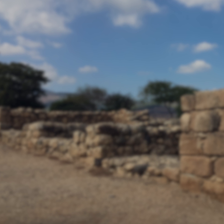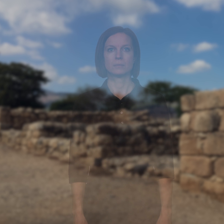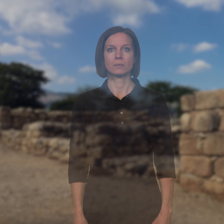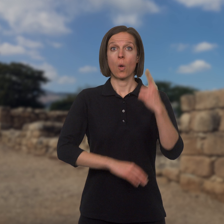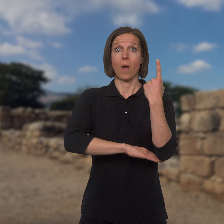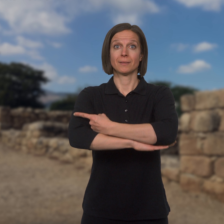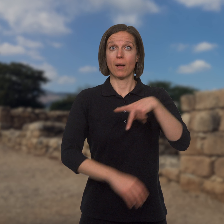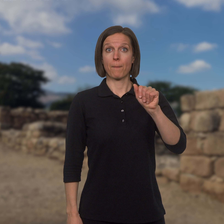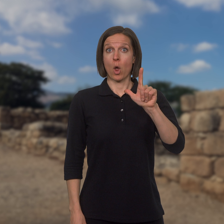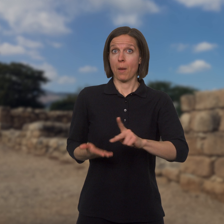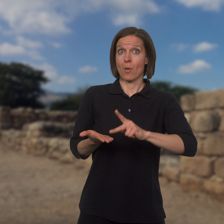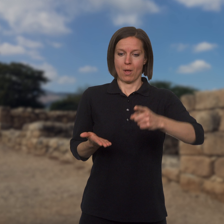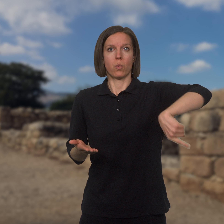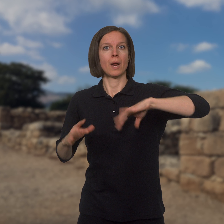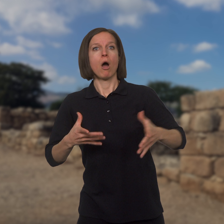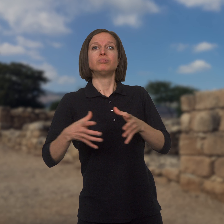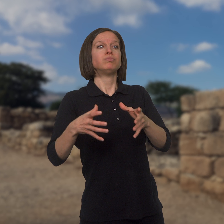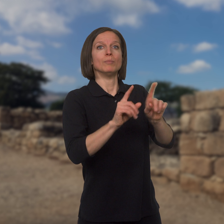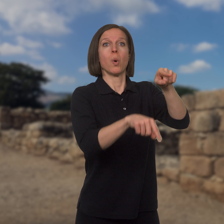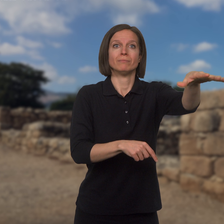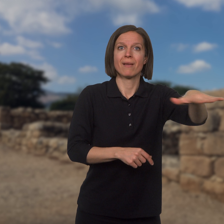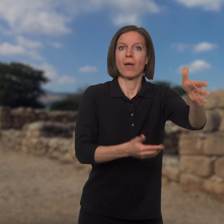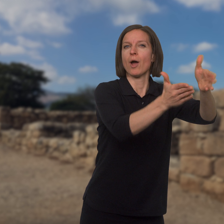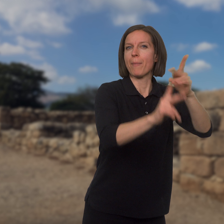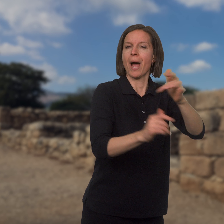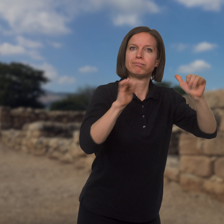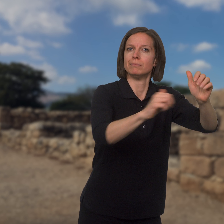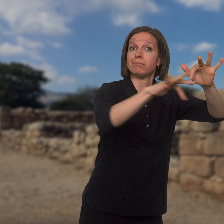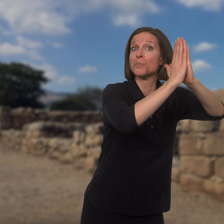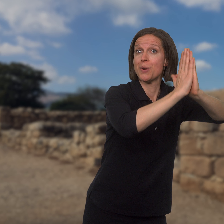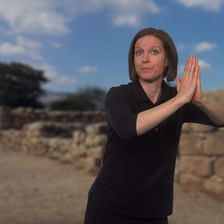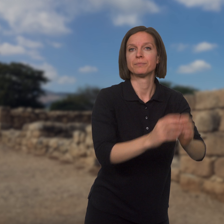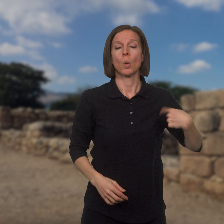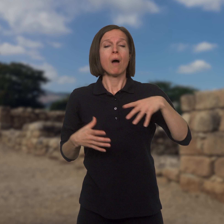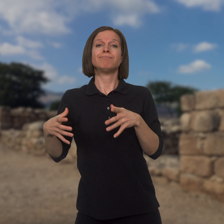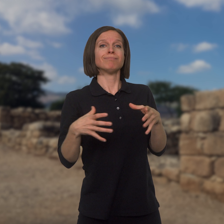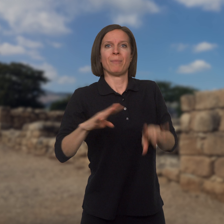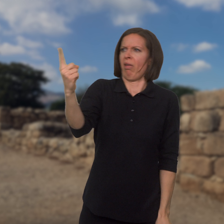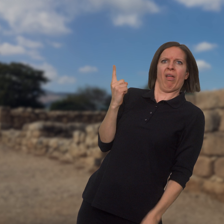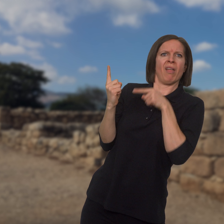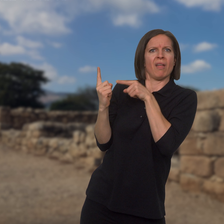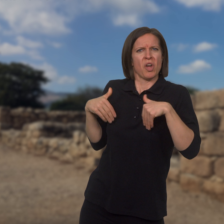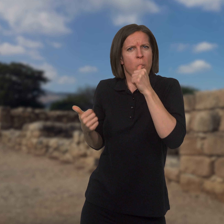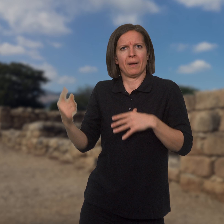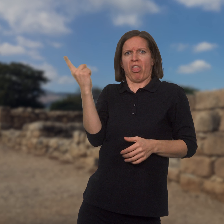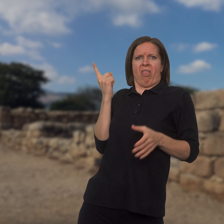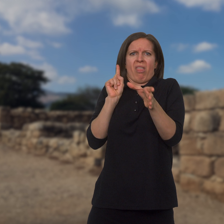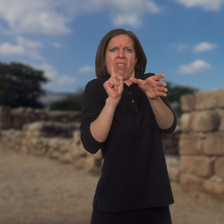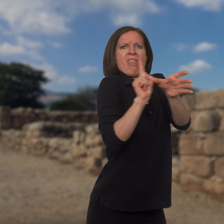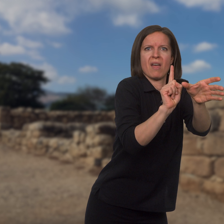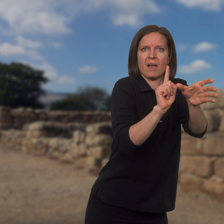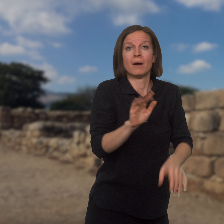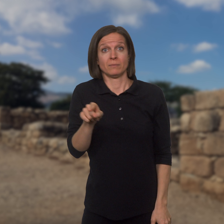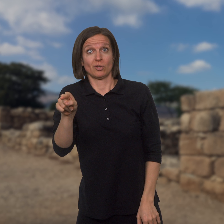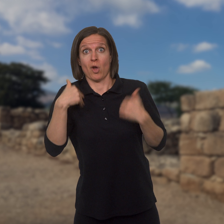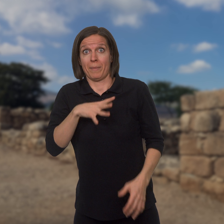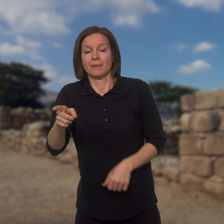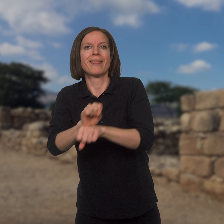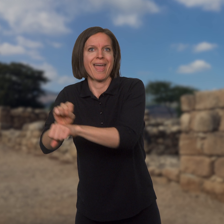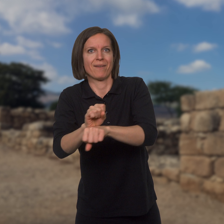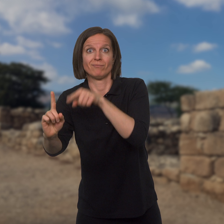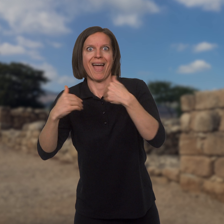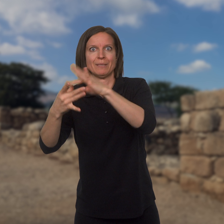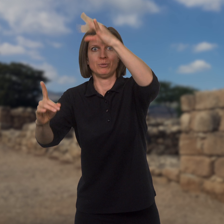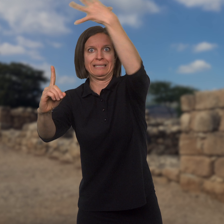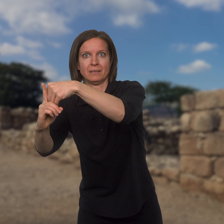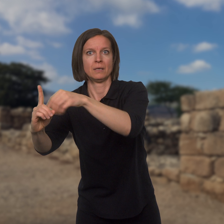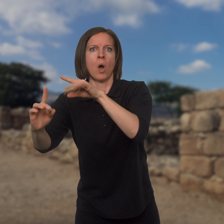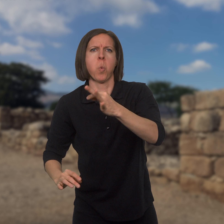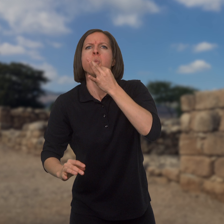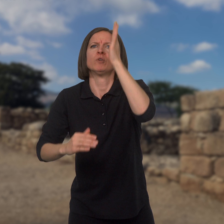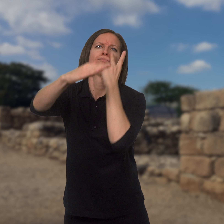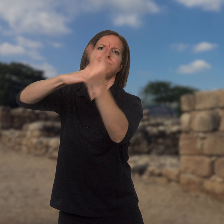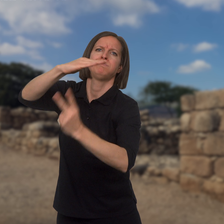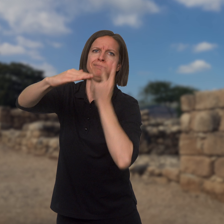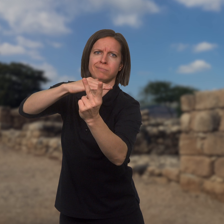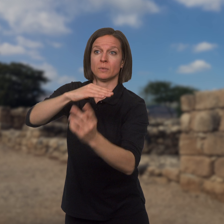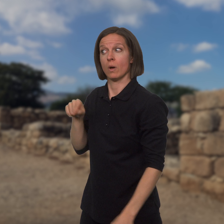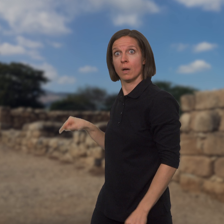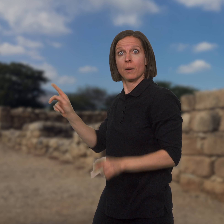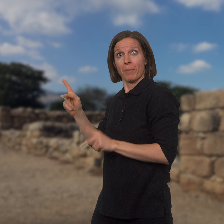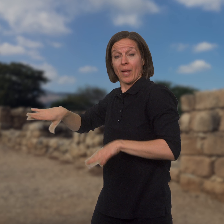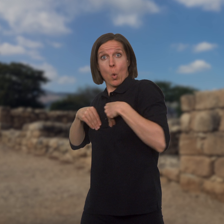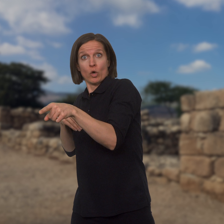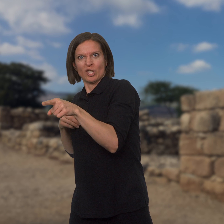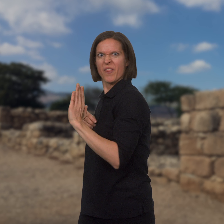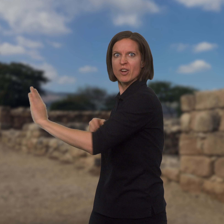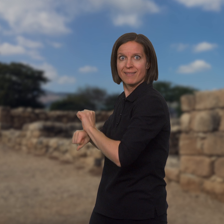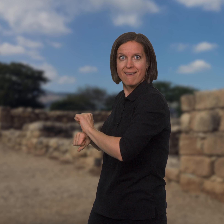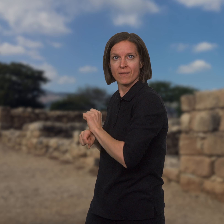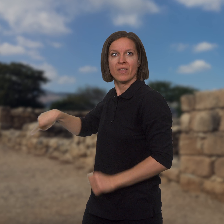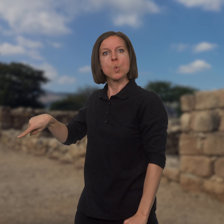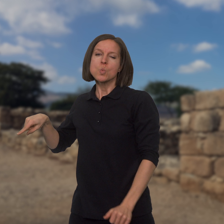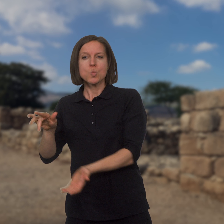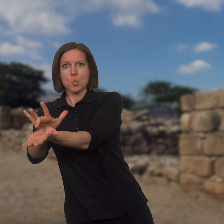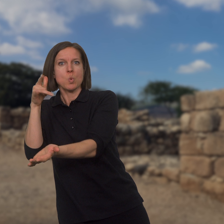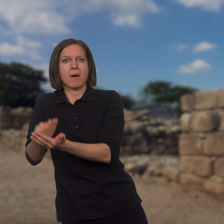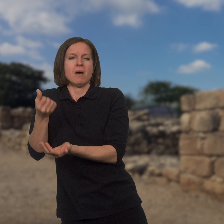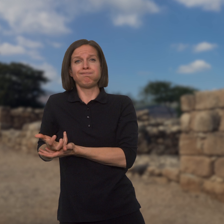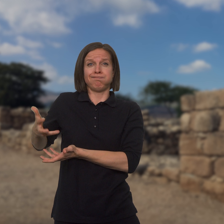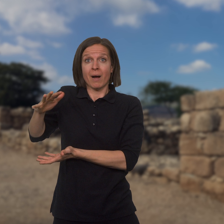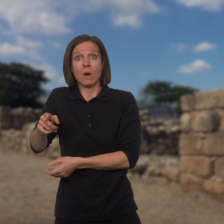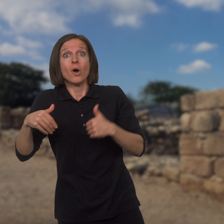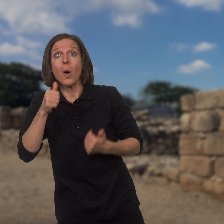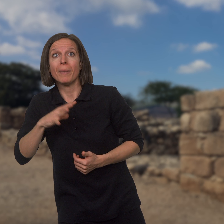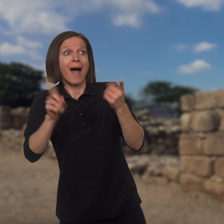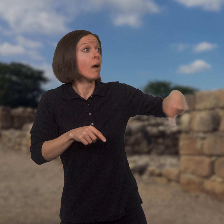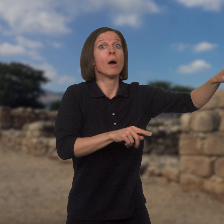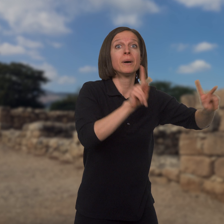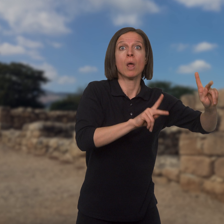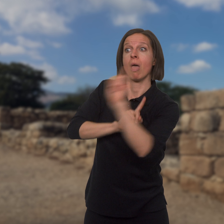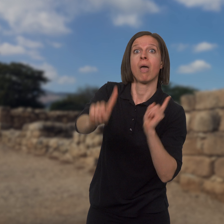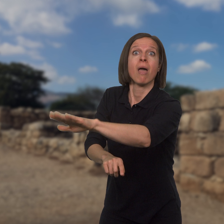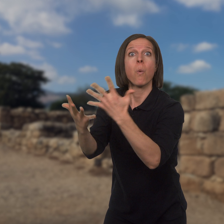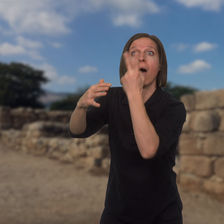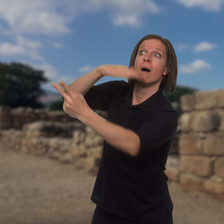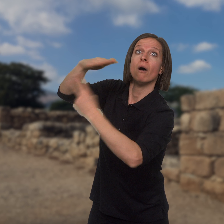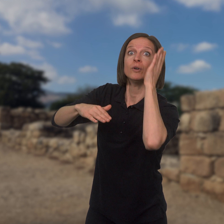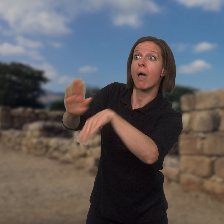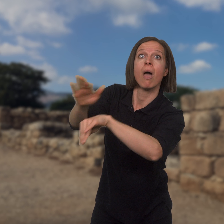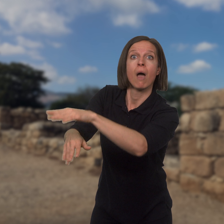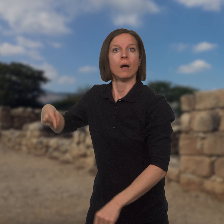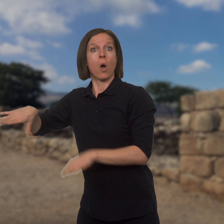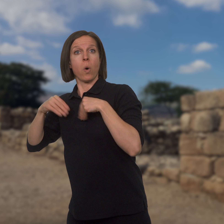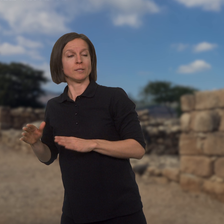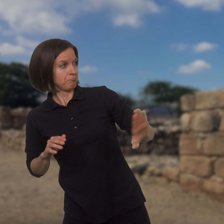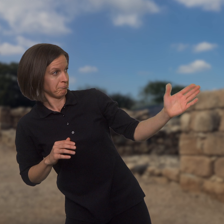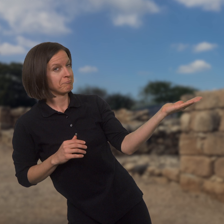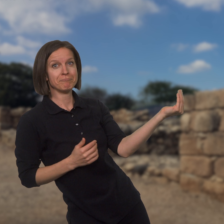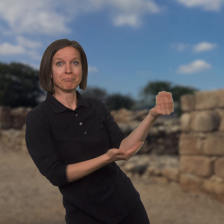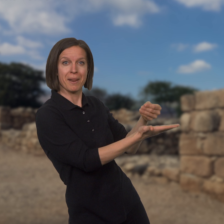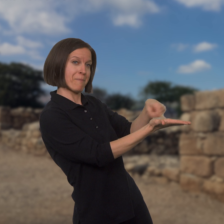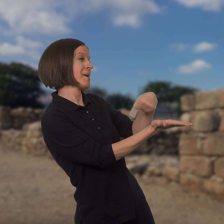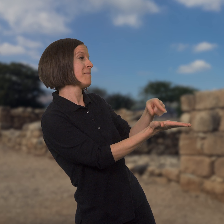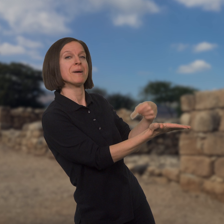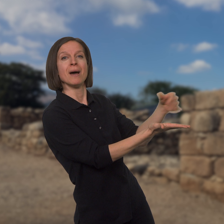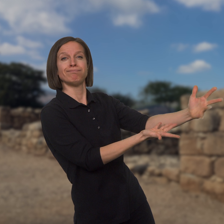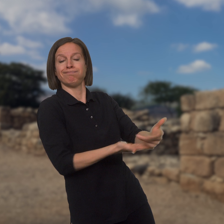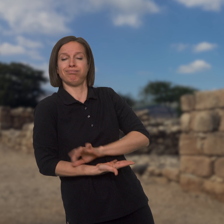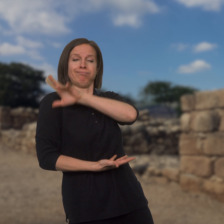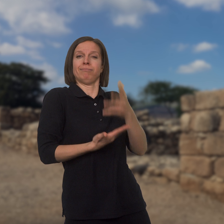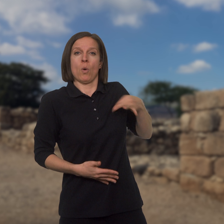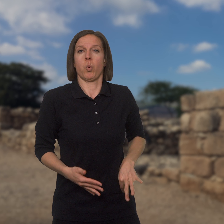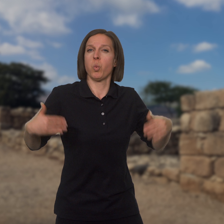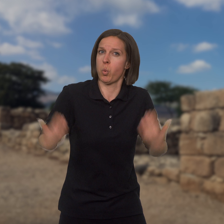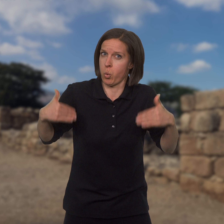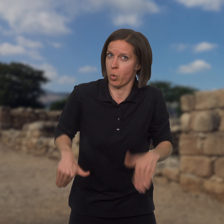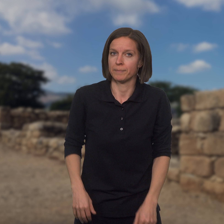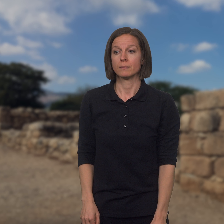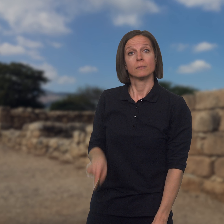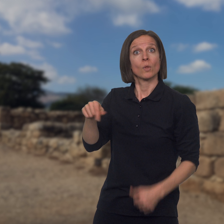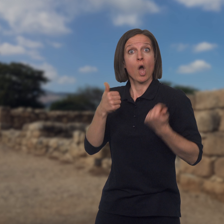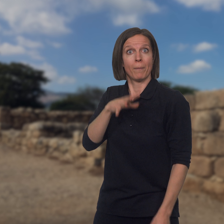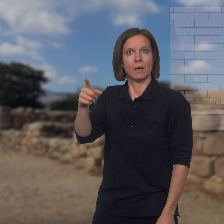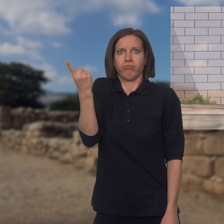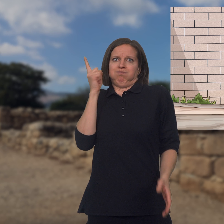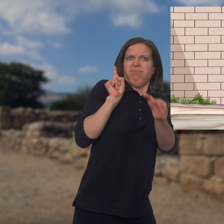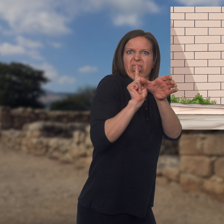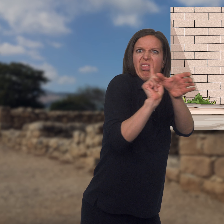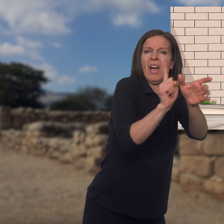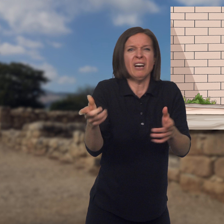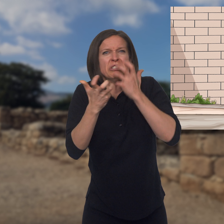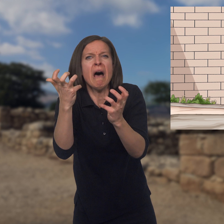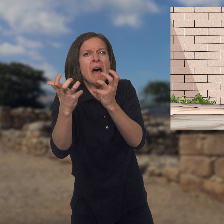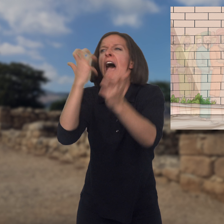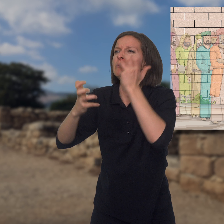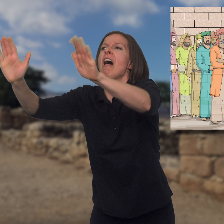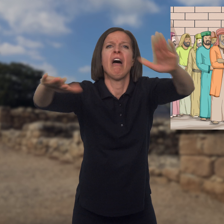One day as we were going to the place of prayer, we were met by a slave girl with a spirit of divination, who earned a large income for her masters by fortune-telling.